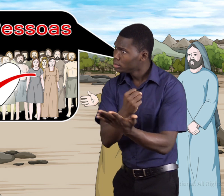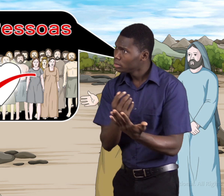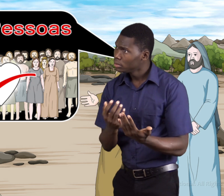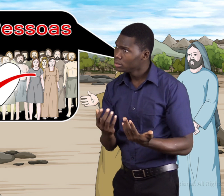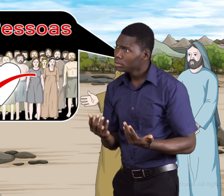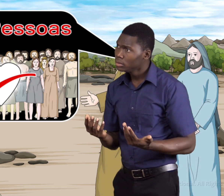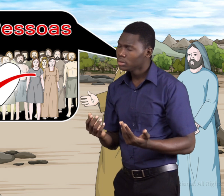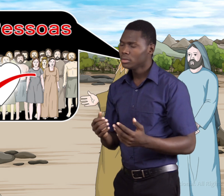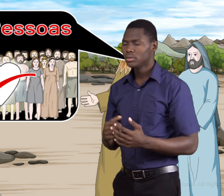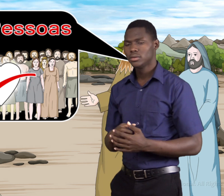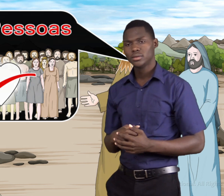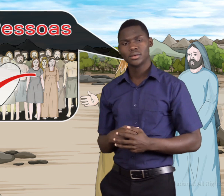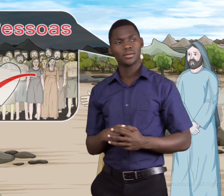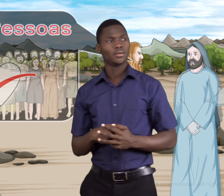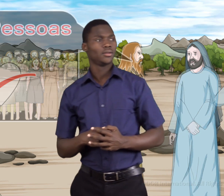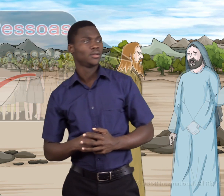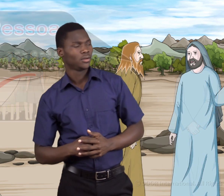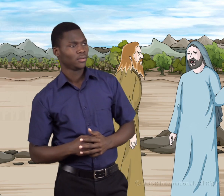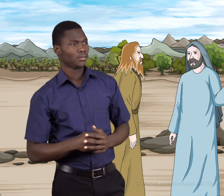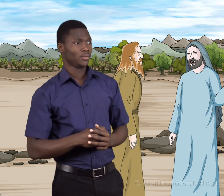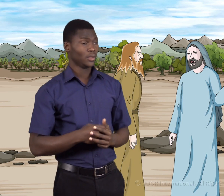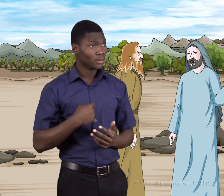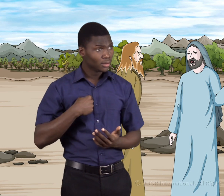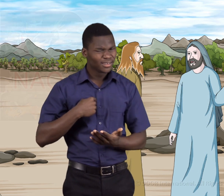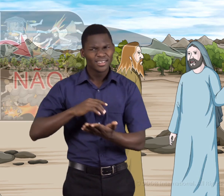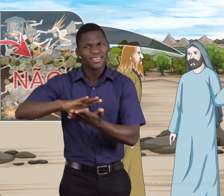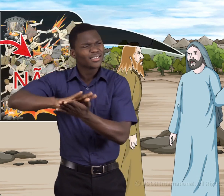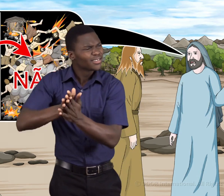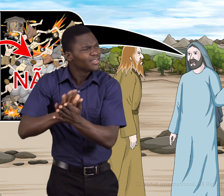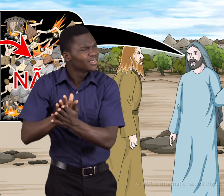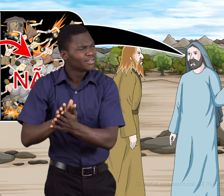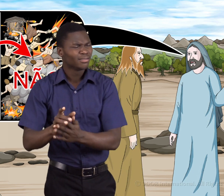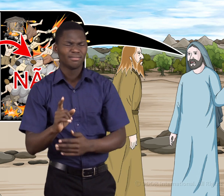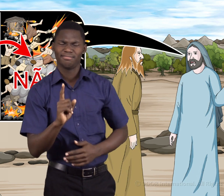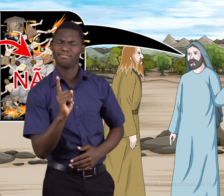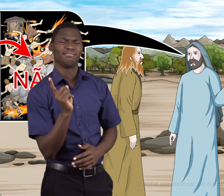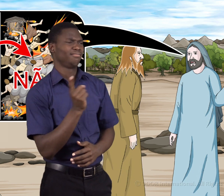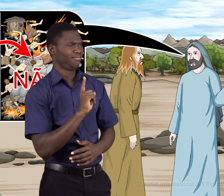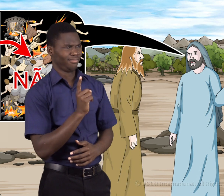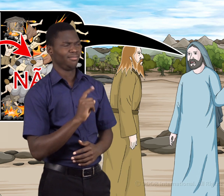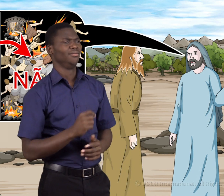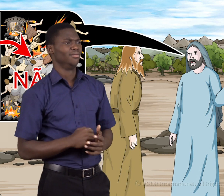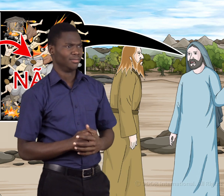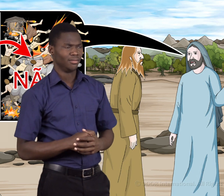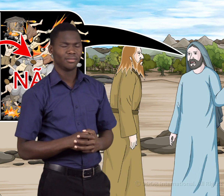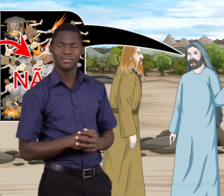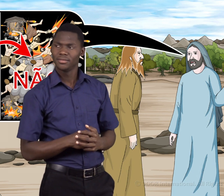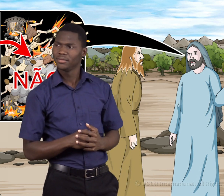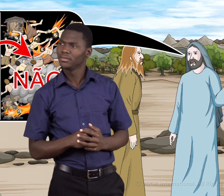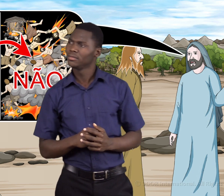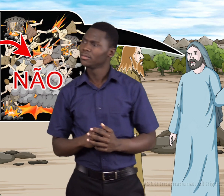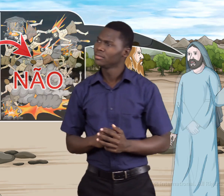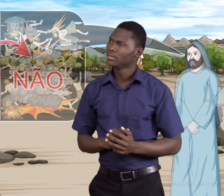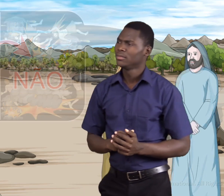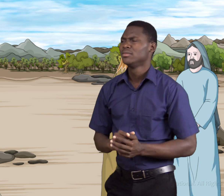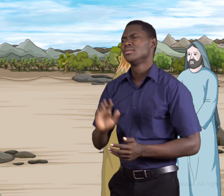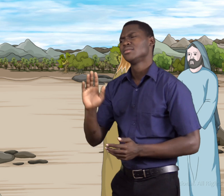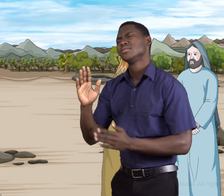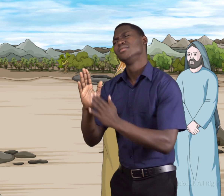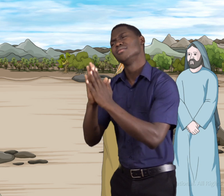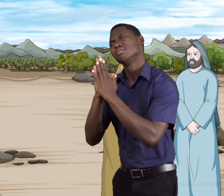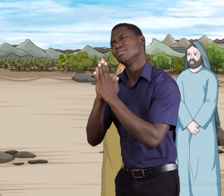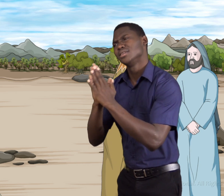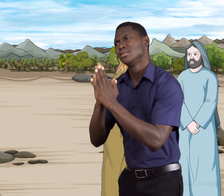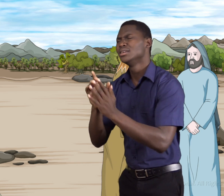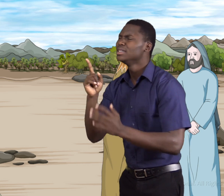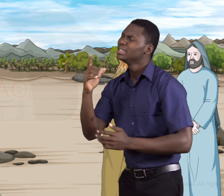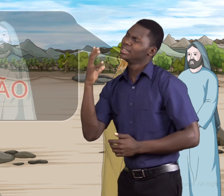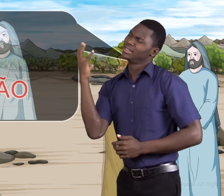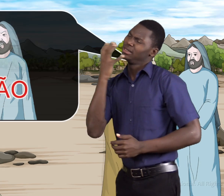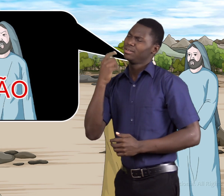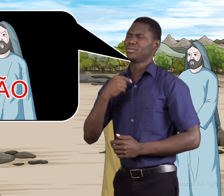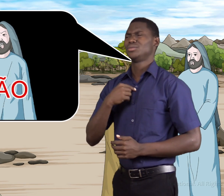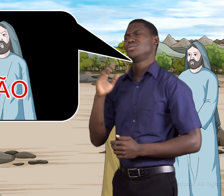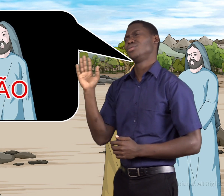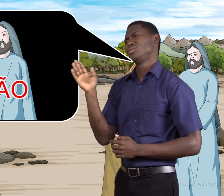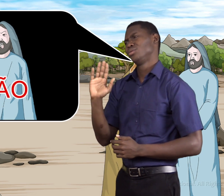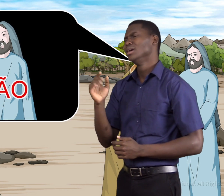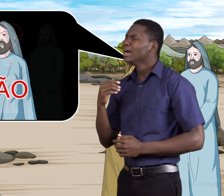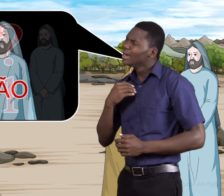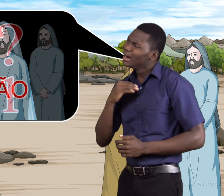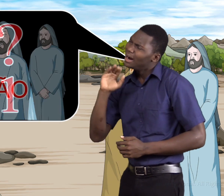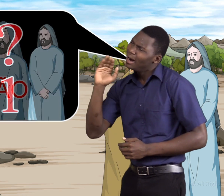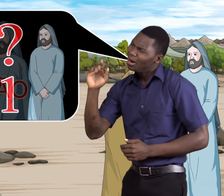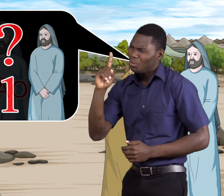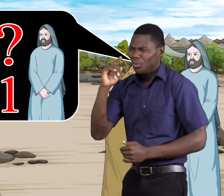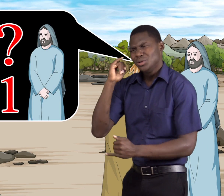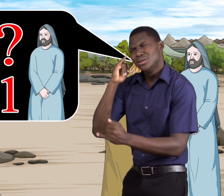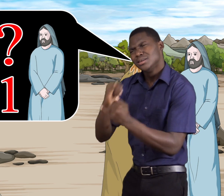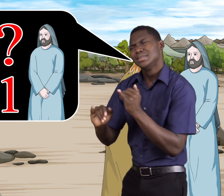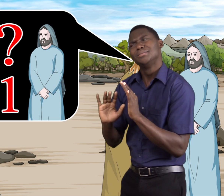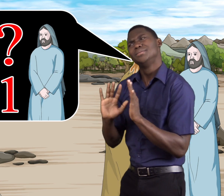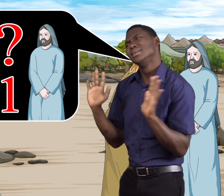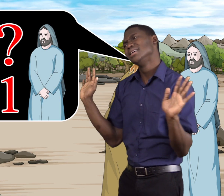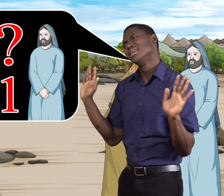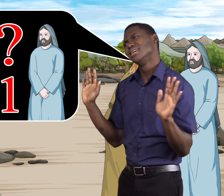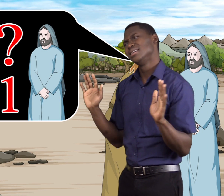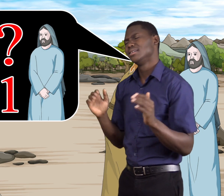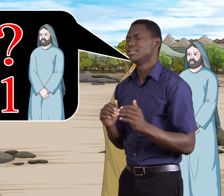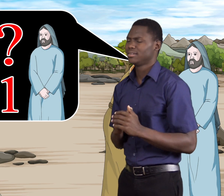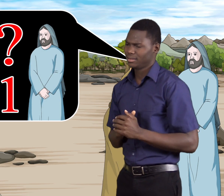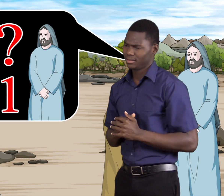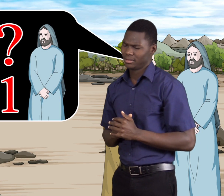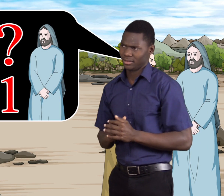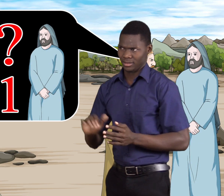He answered, “On account of the twenty, I will not destroy it.” Finally, Abraham said, “May the Lord not be angry, but let me speak once more.